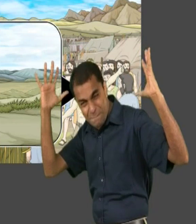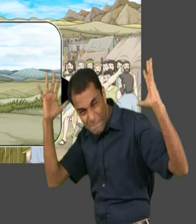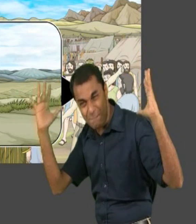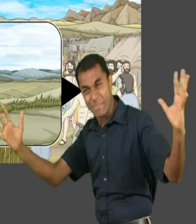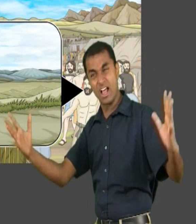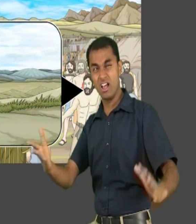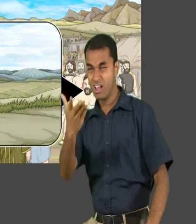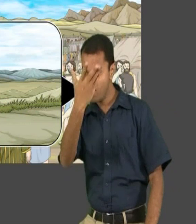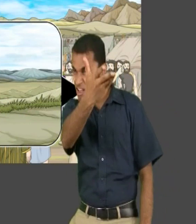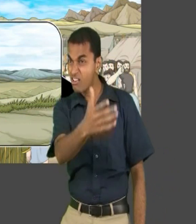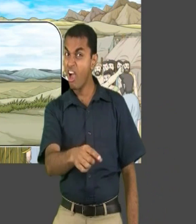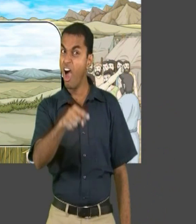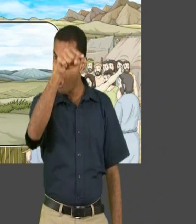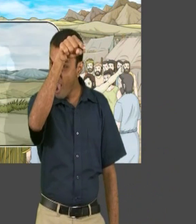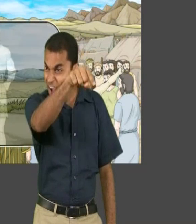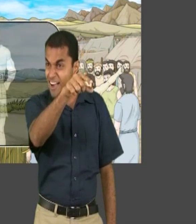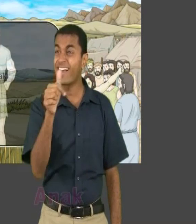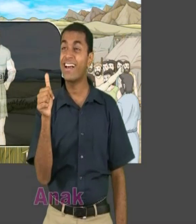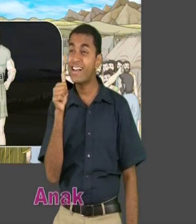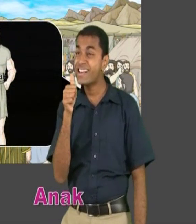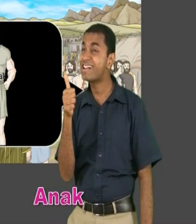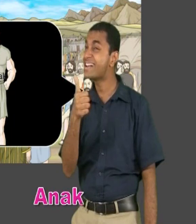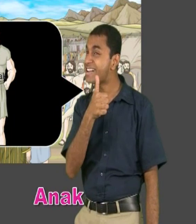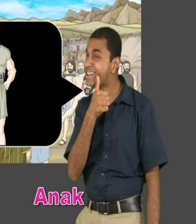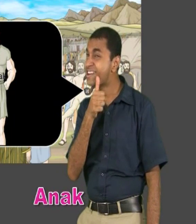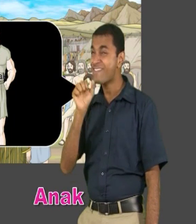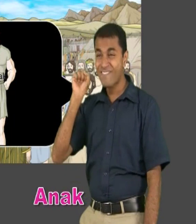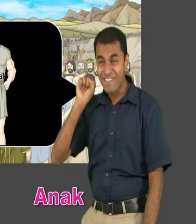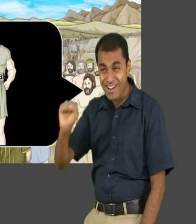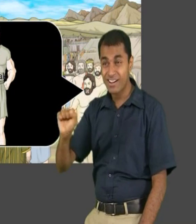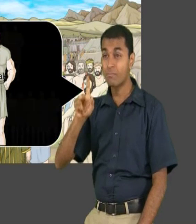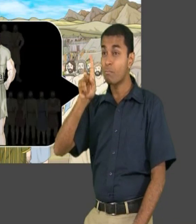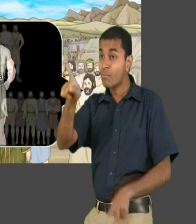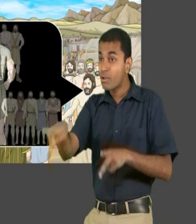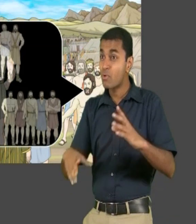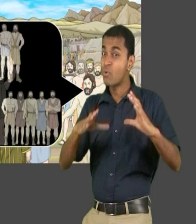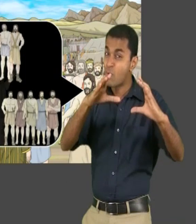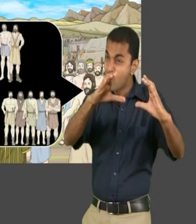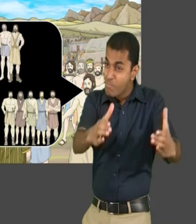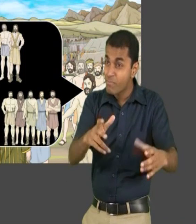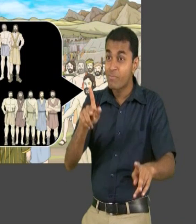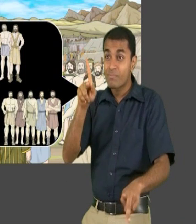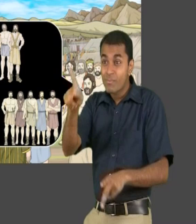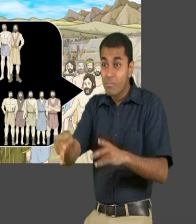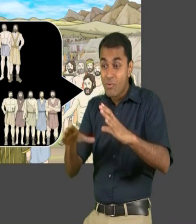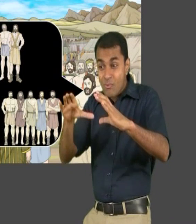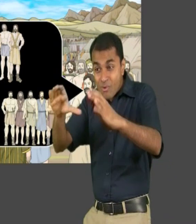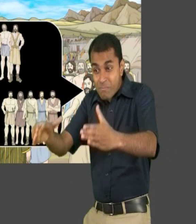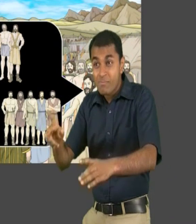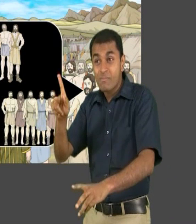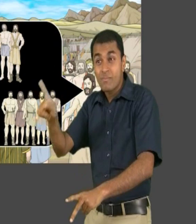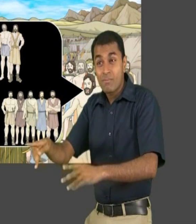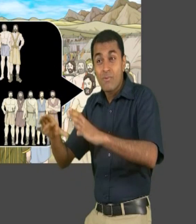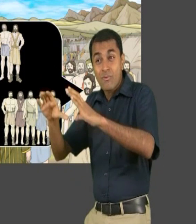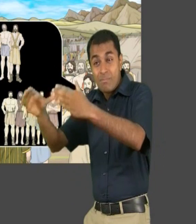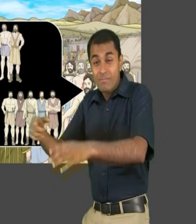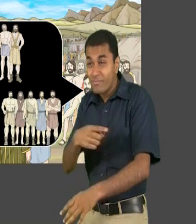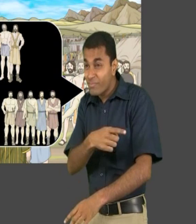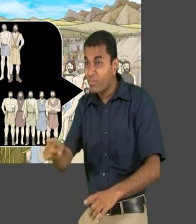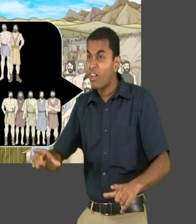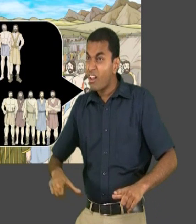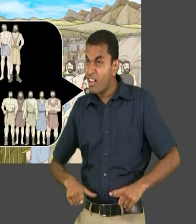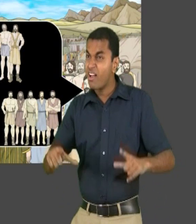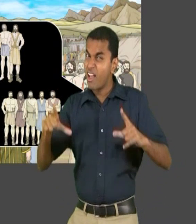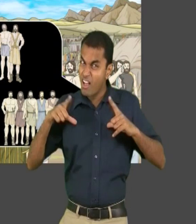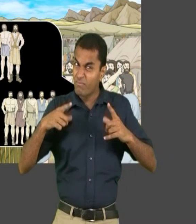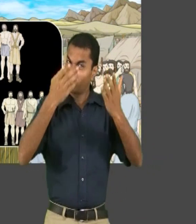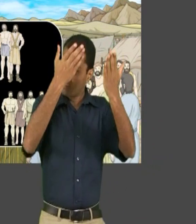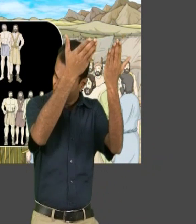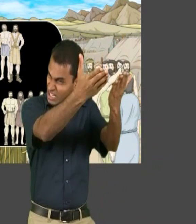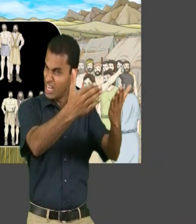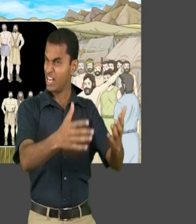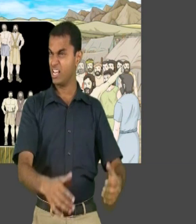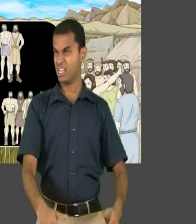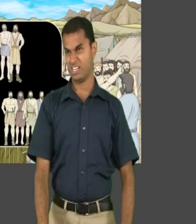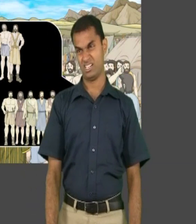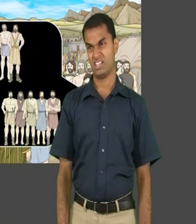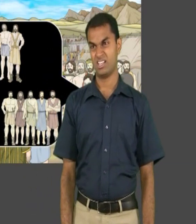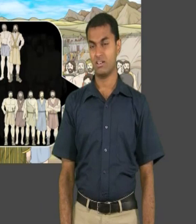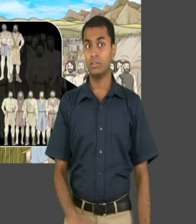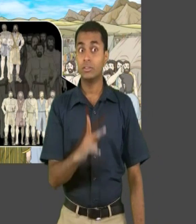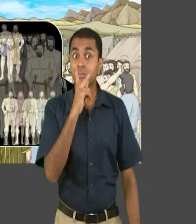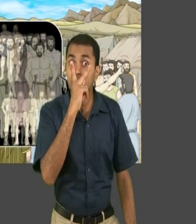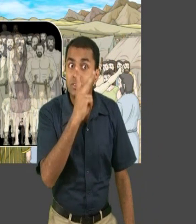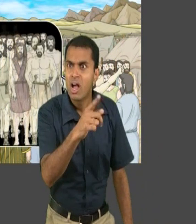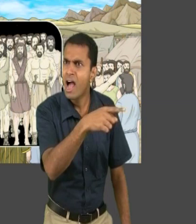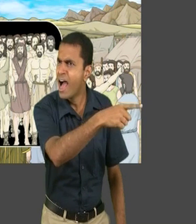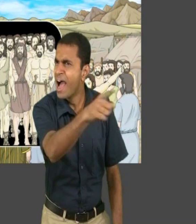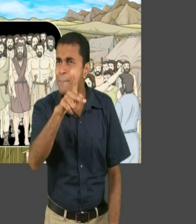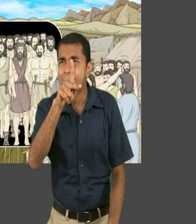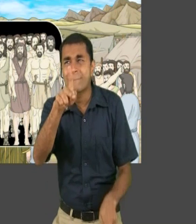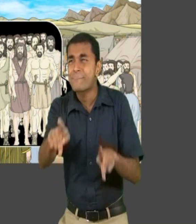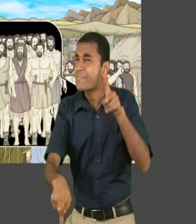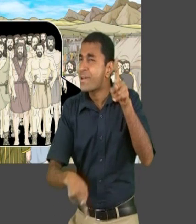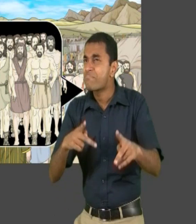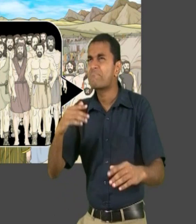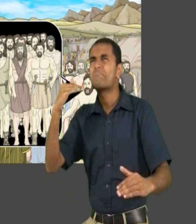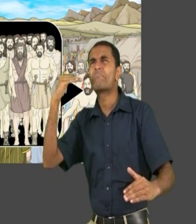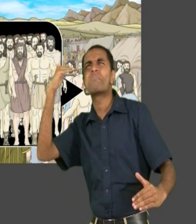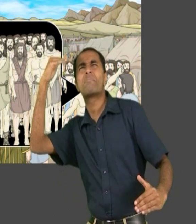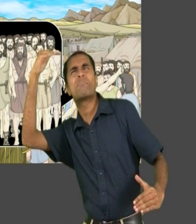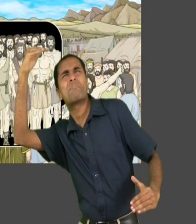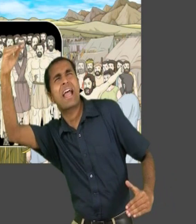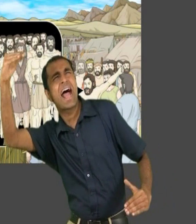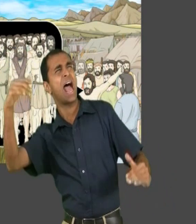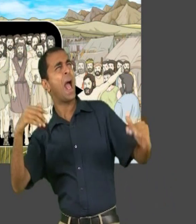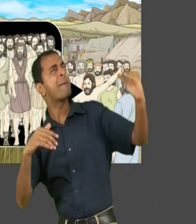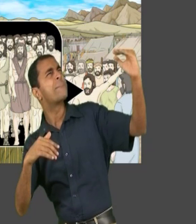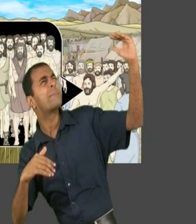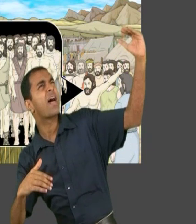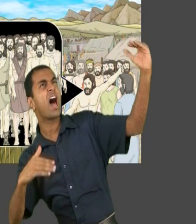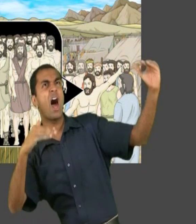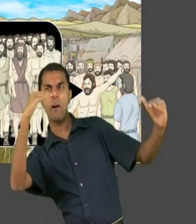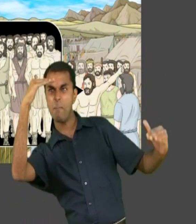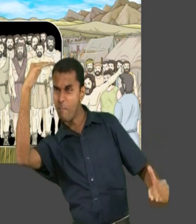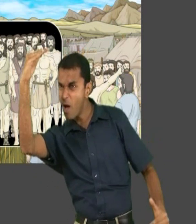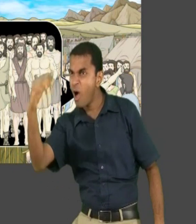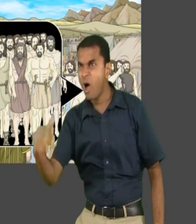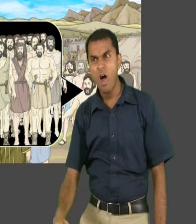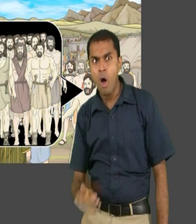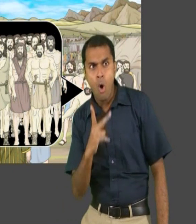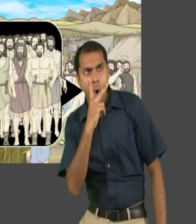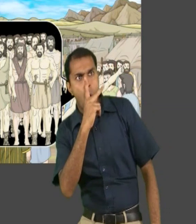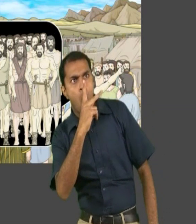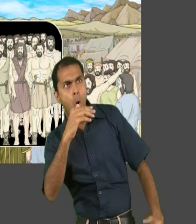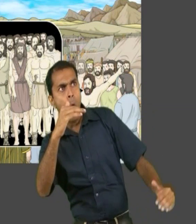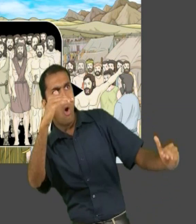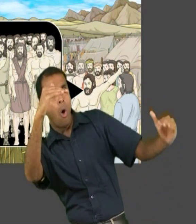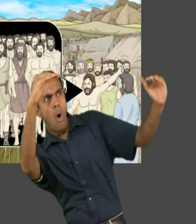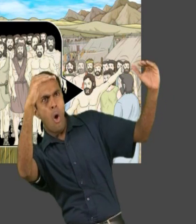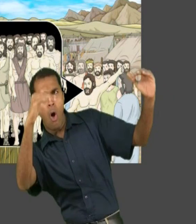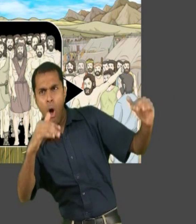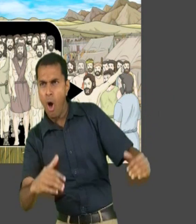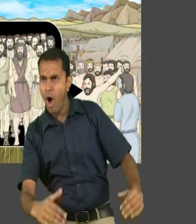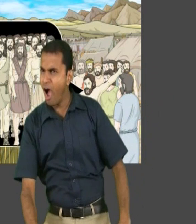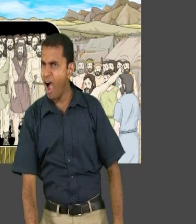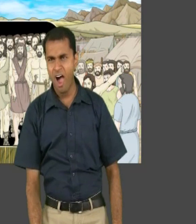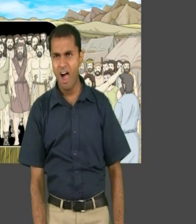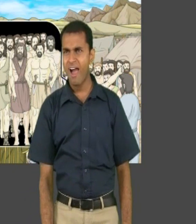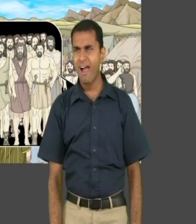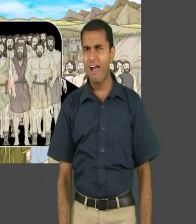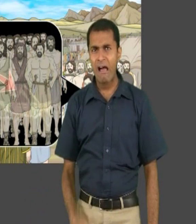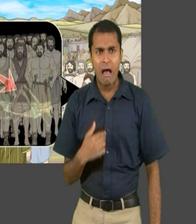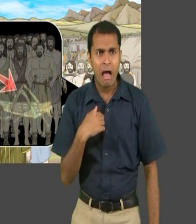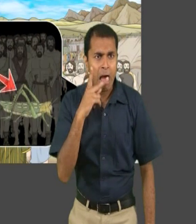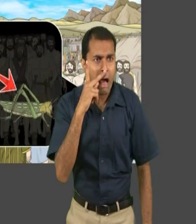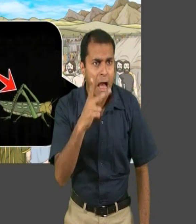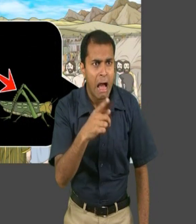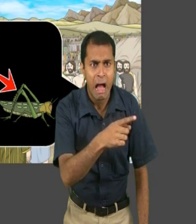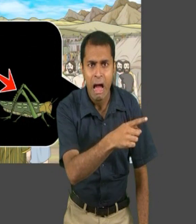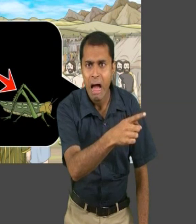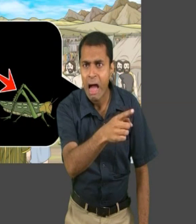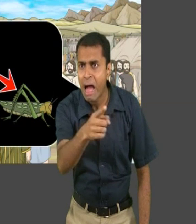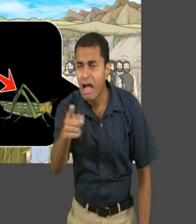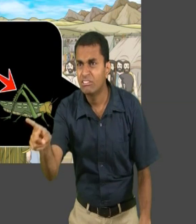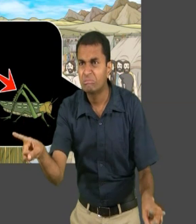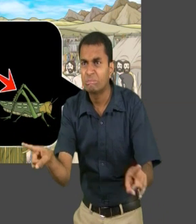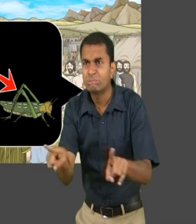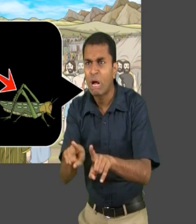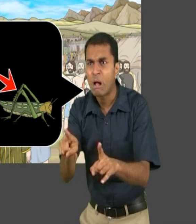We even saw the Nephilim there—the descendants of Anak that come from the Nephilim!